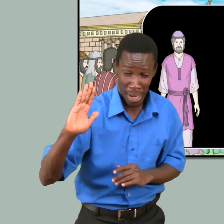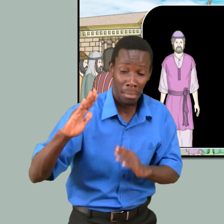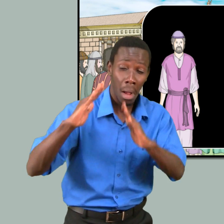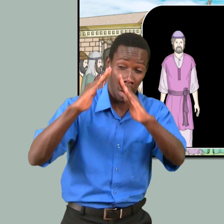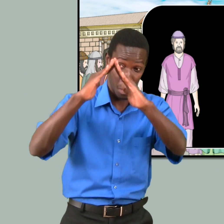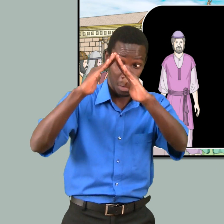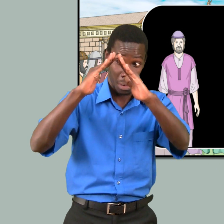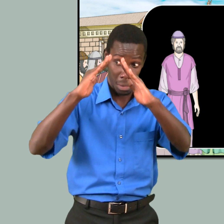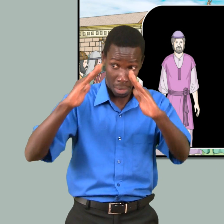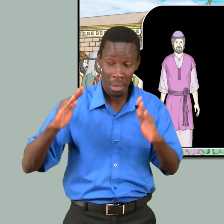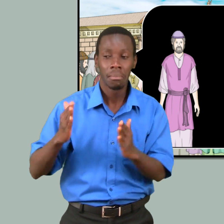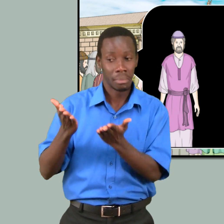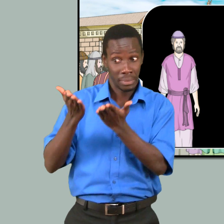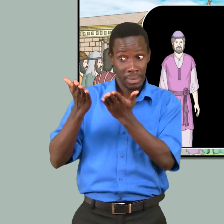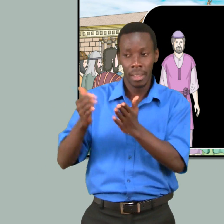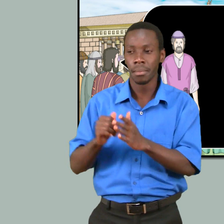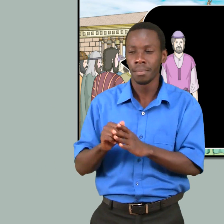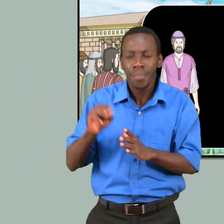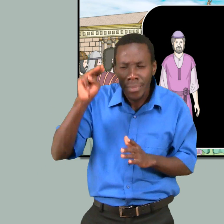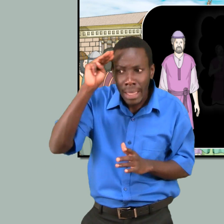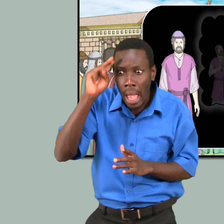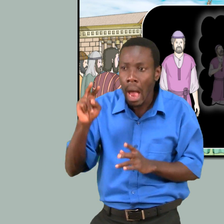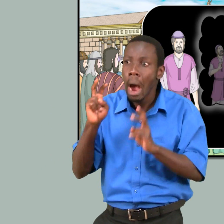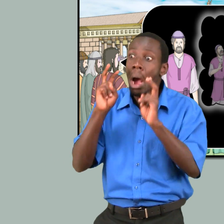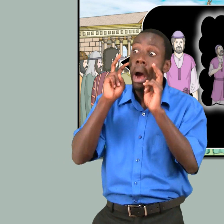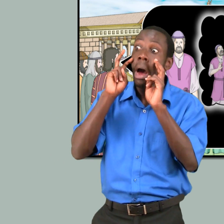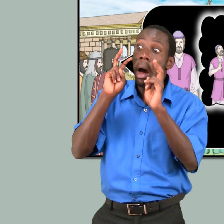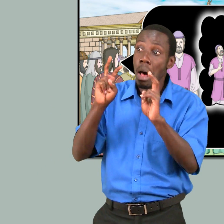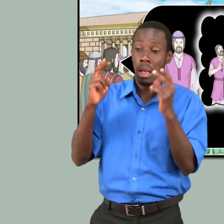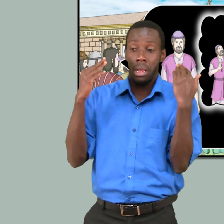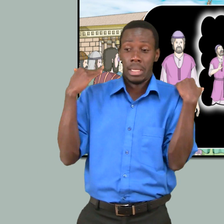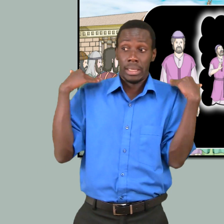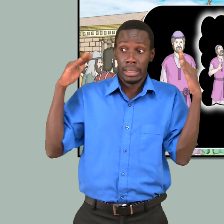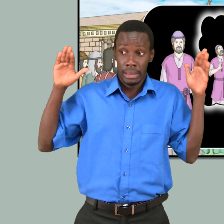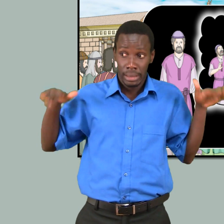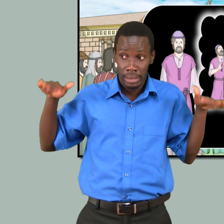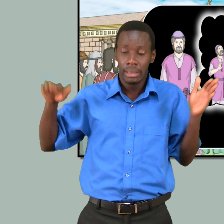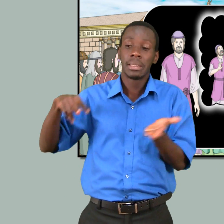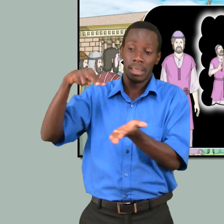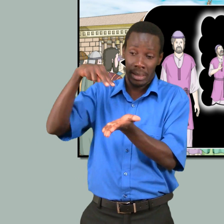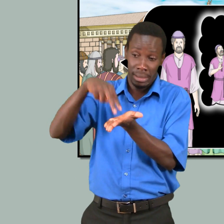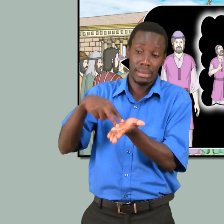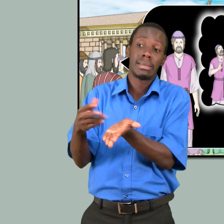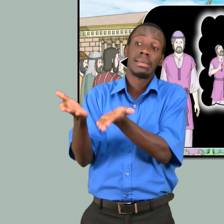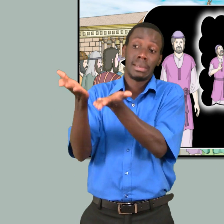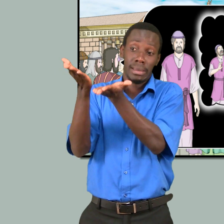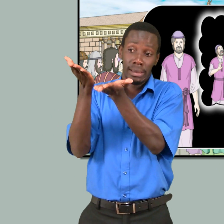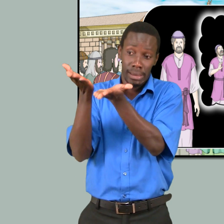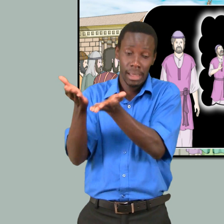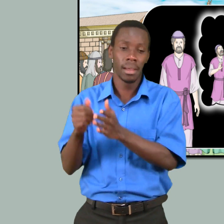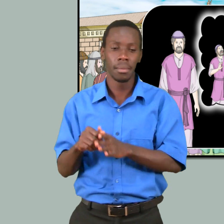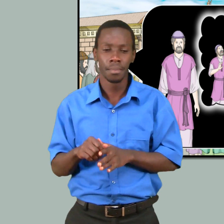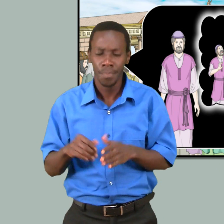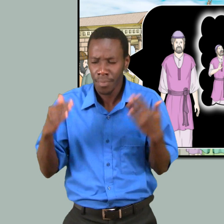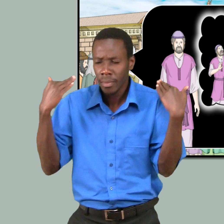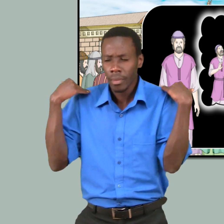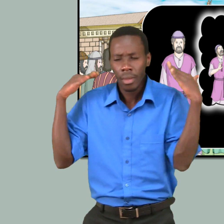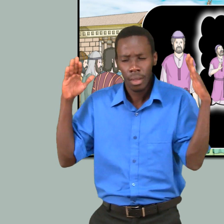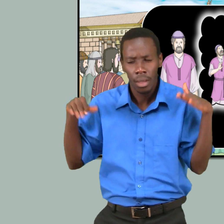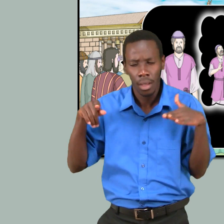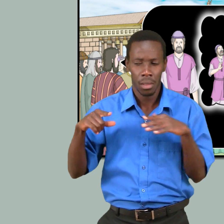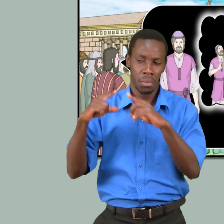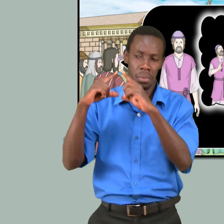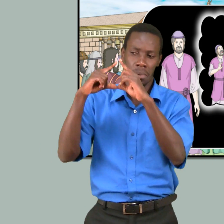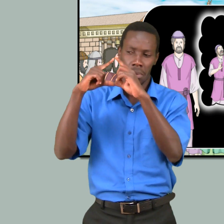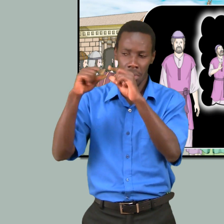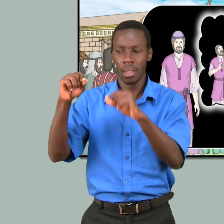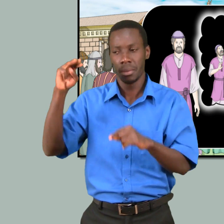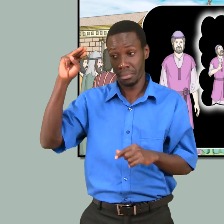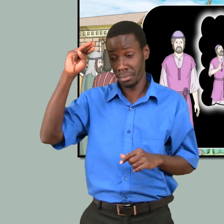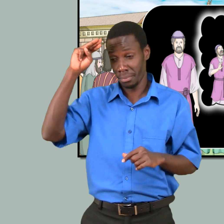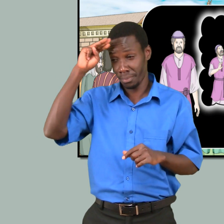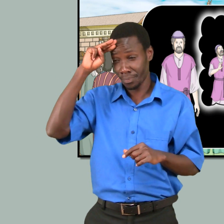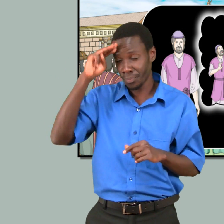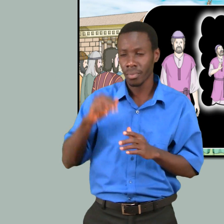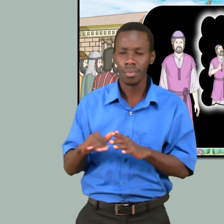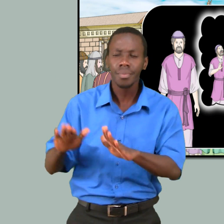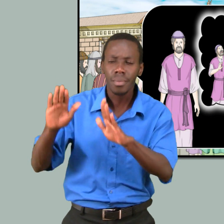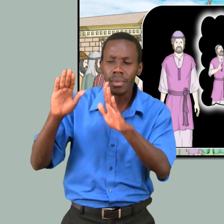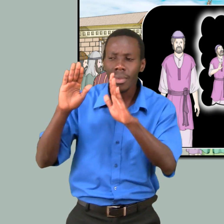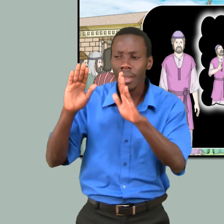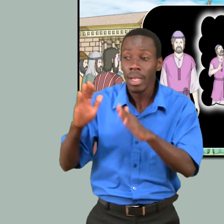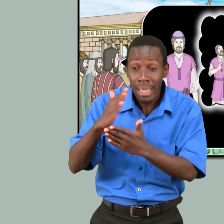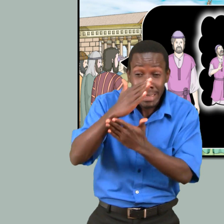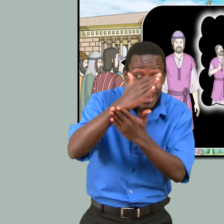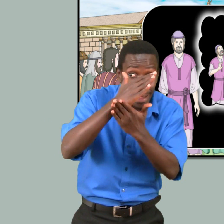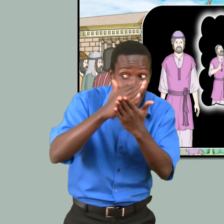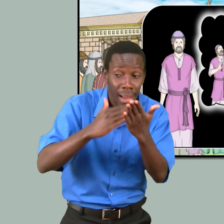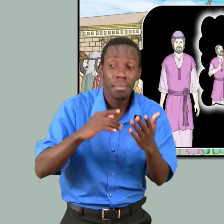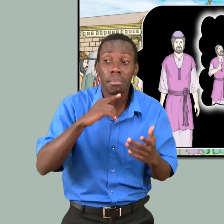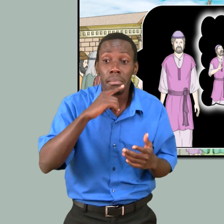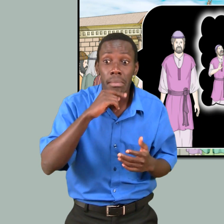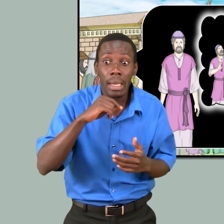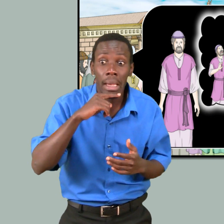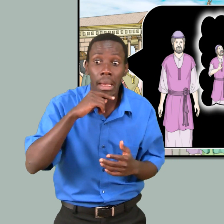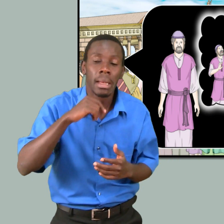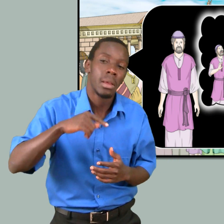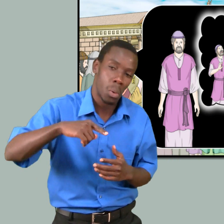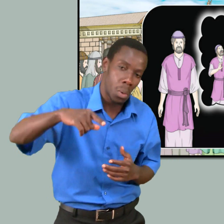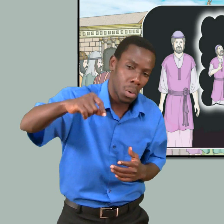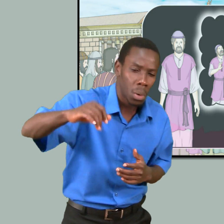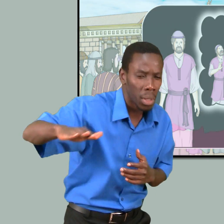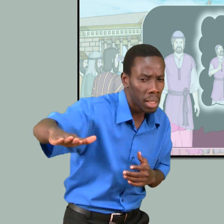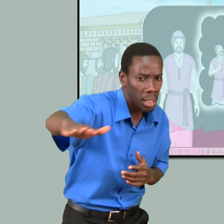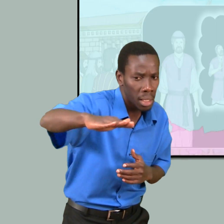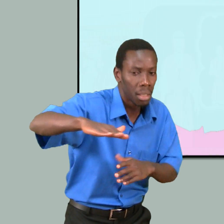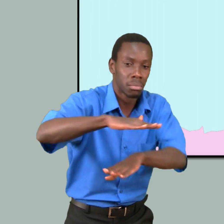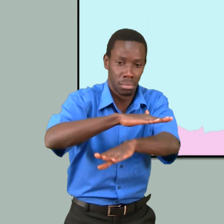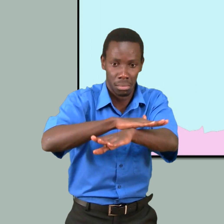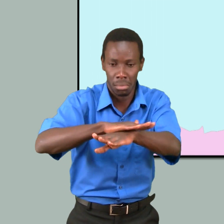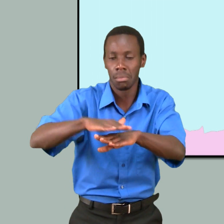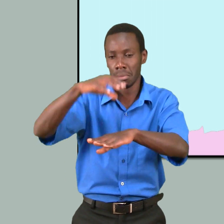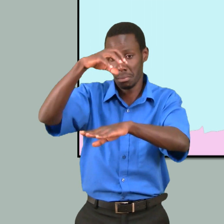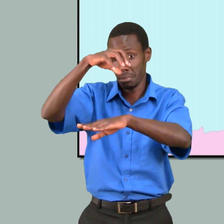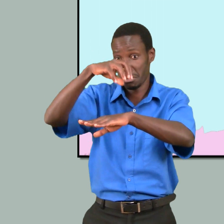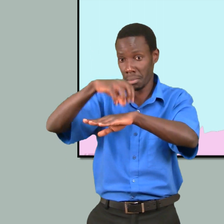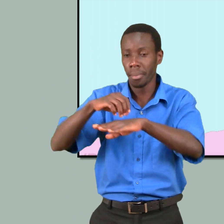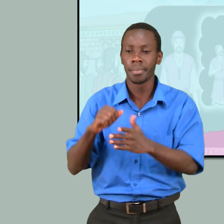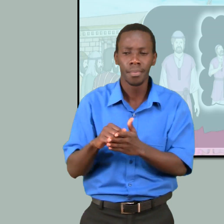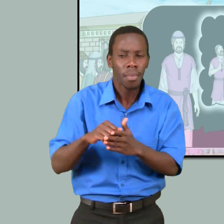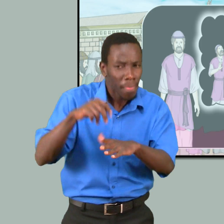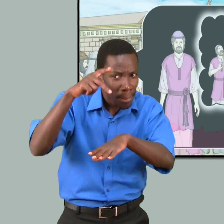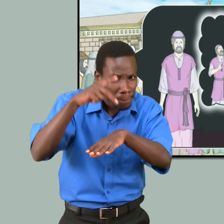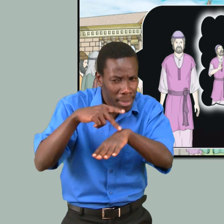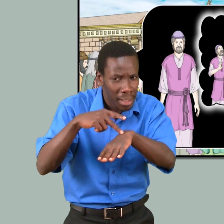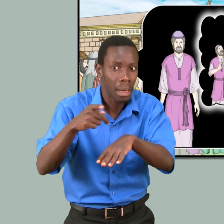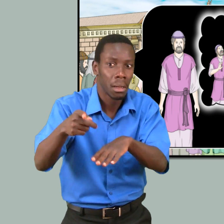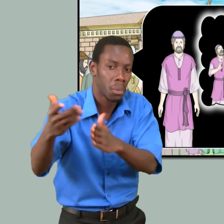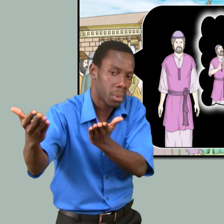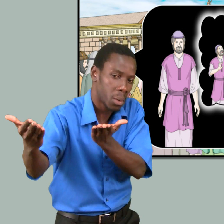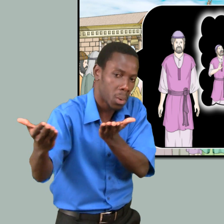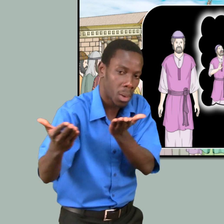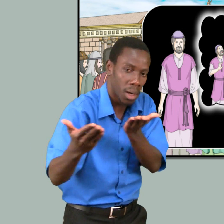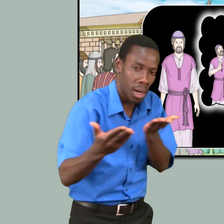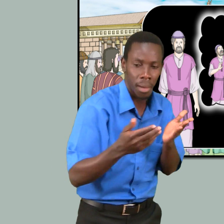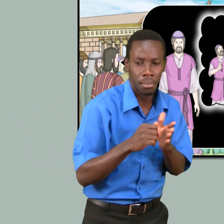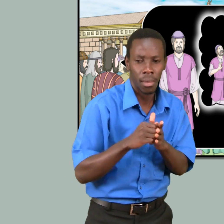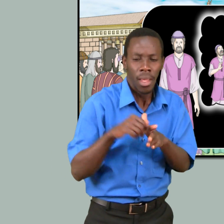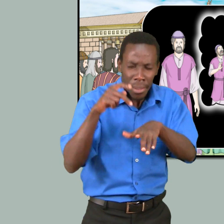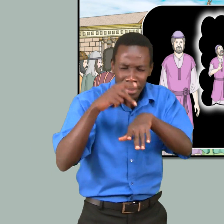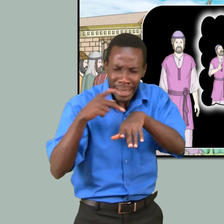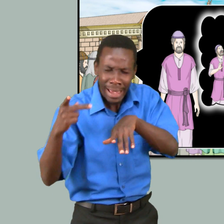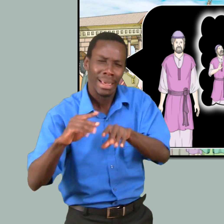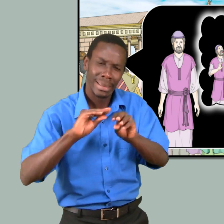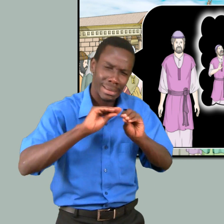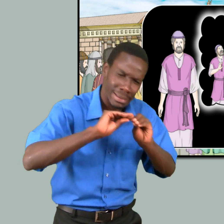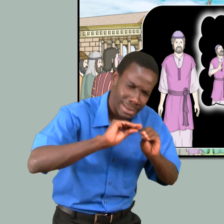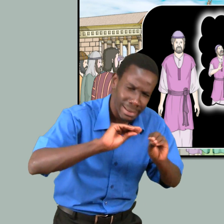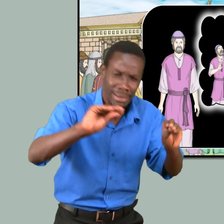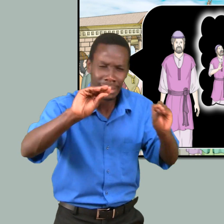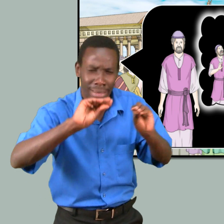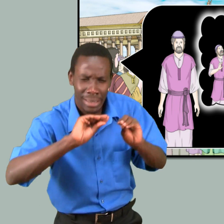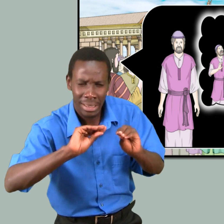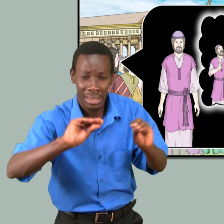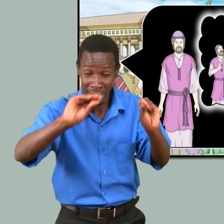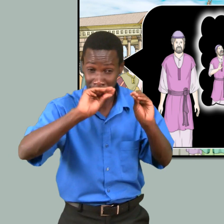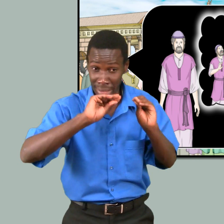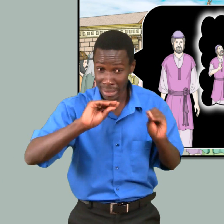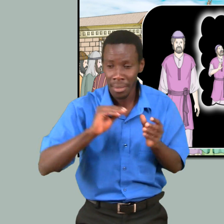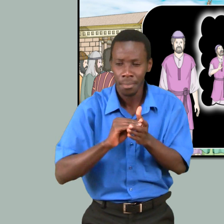He told us how he had seen an angel standing in his house and saying, ‘Send to Joppa for Simon who is called Peter.